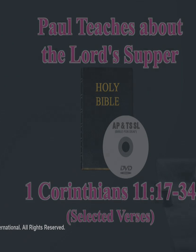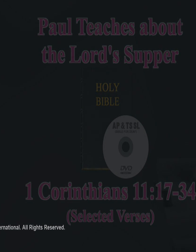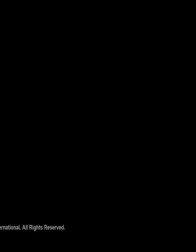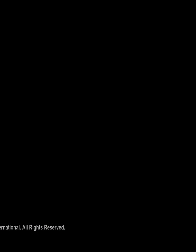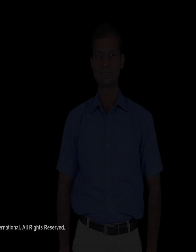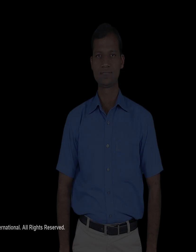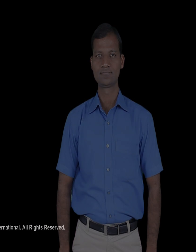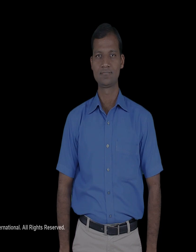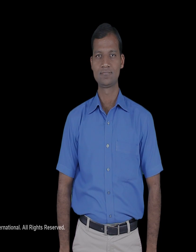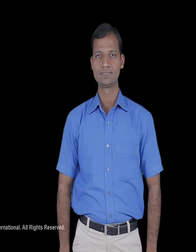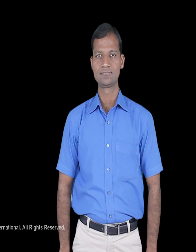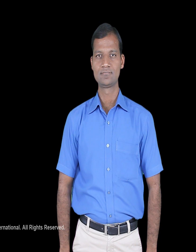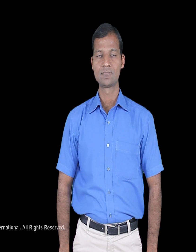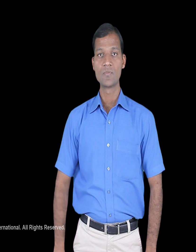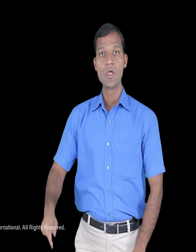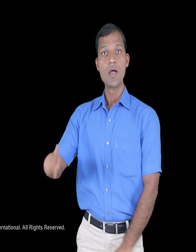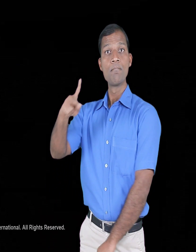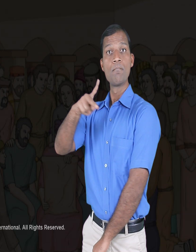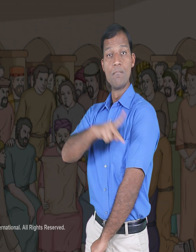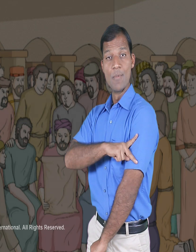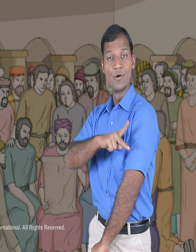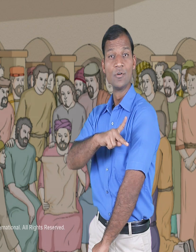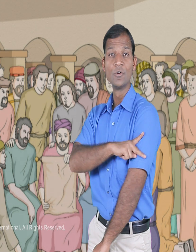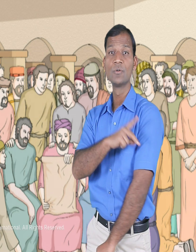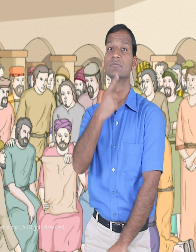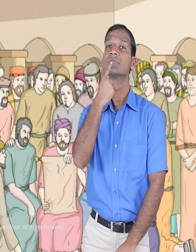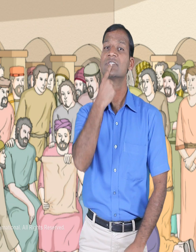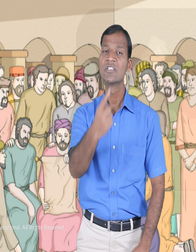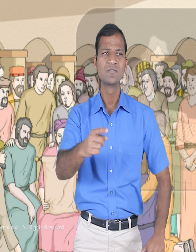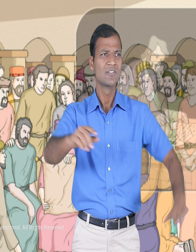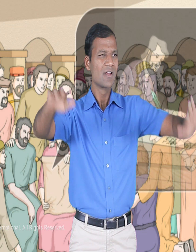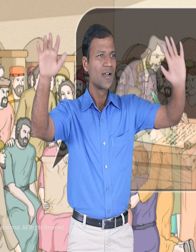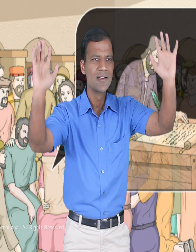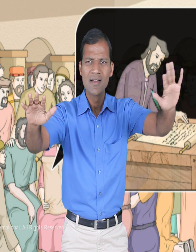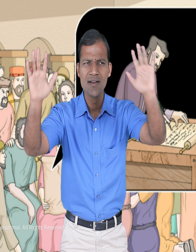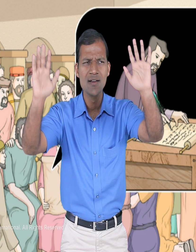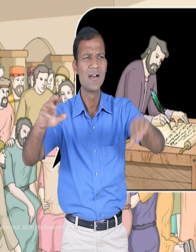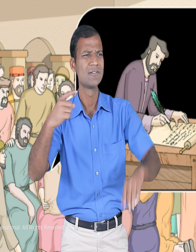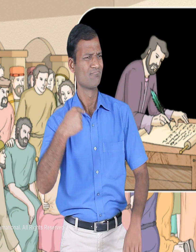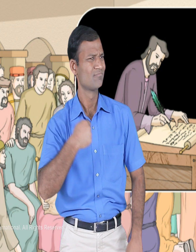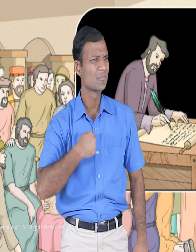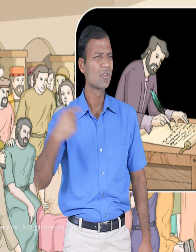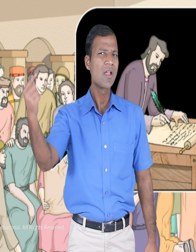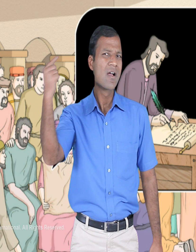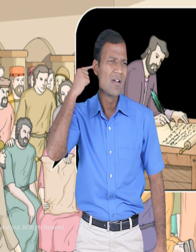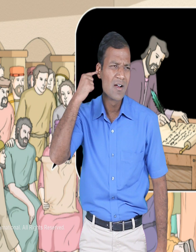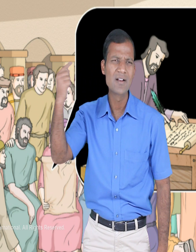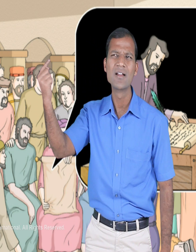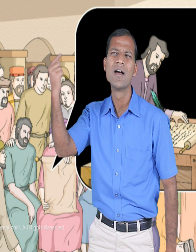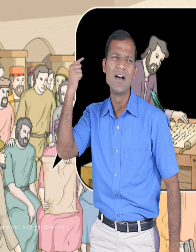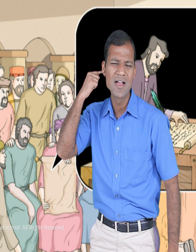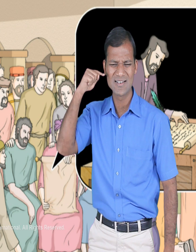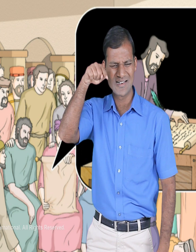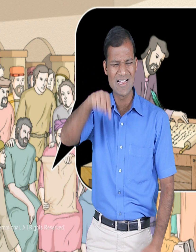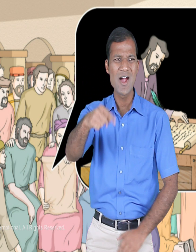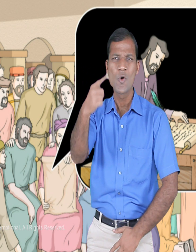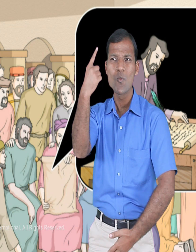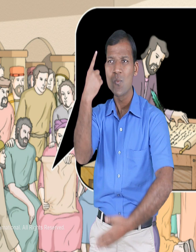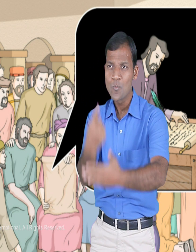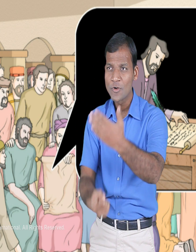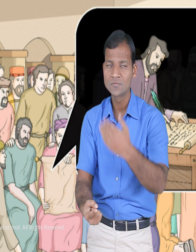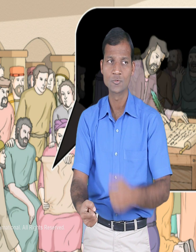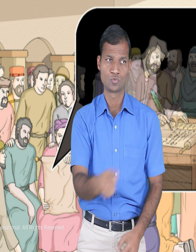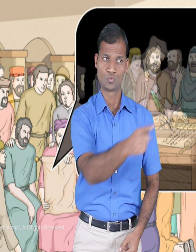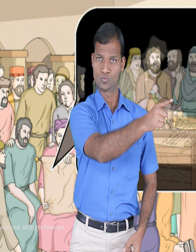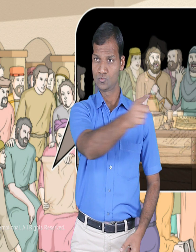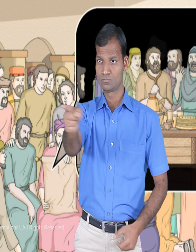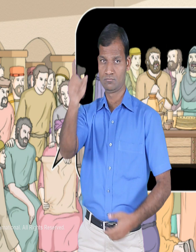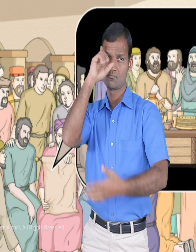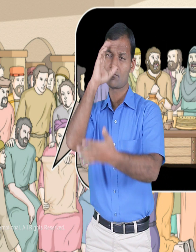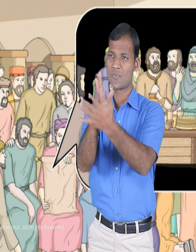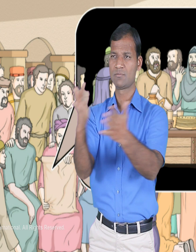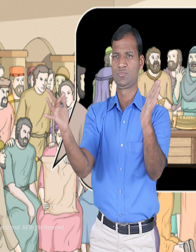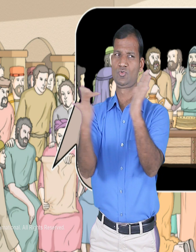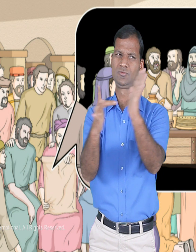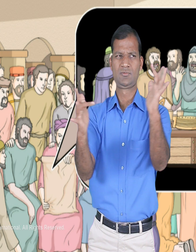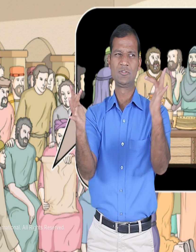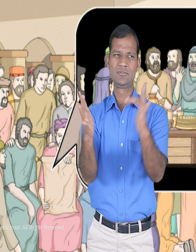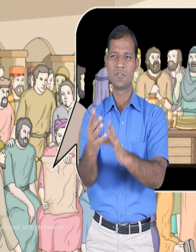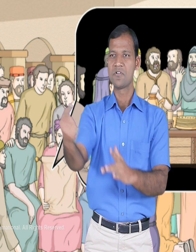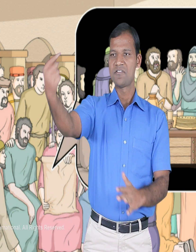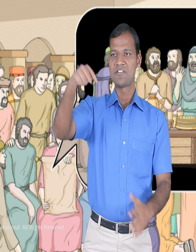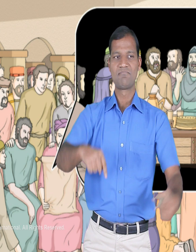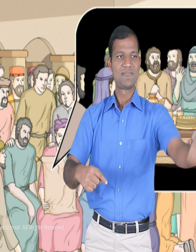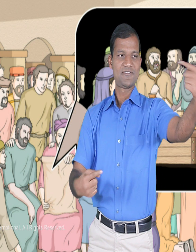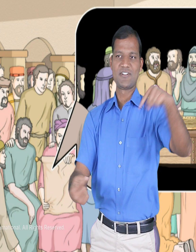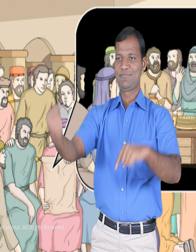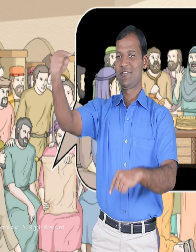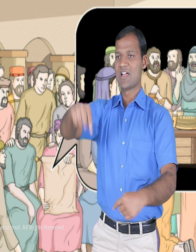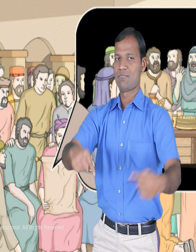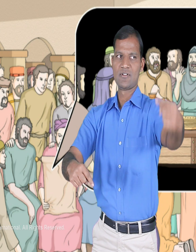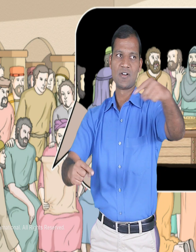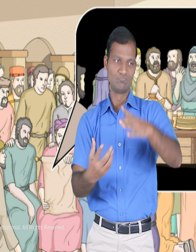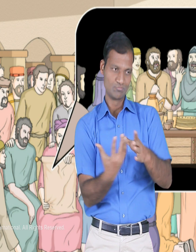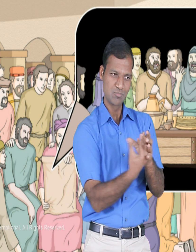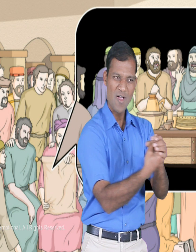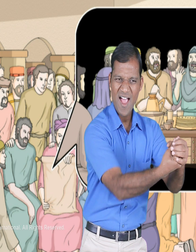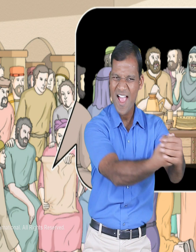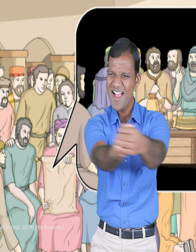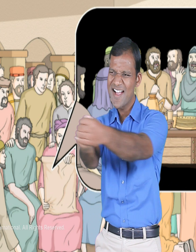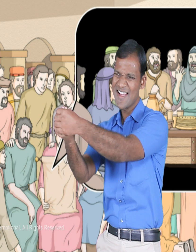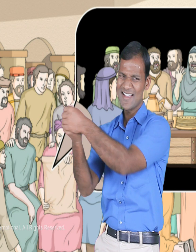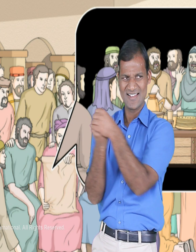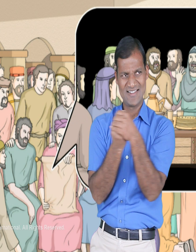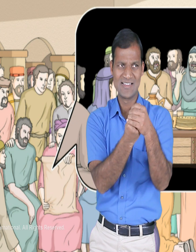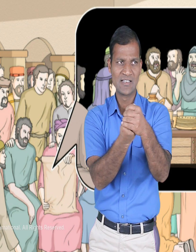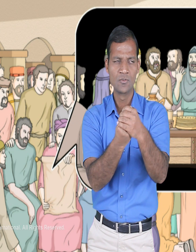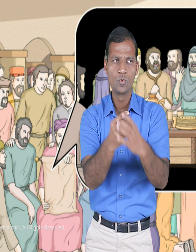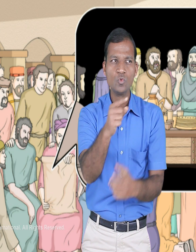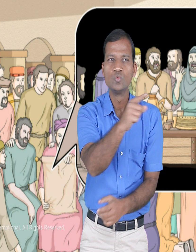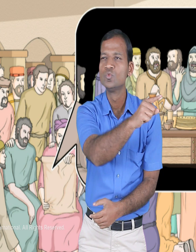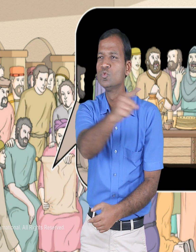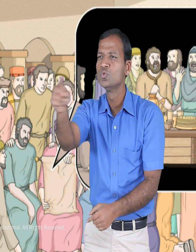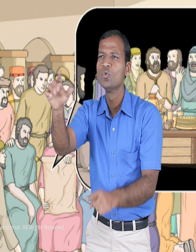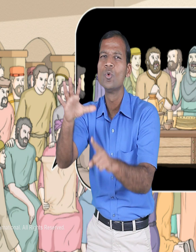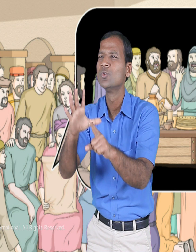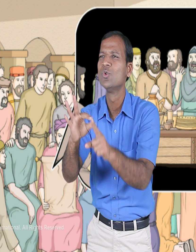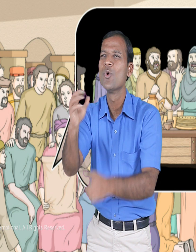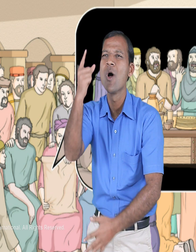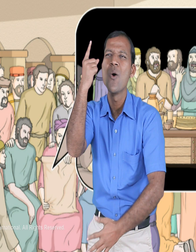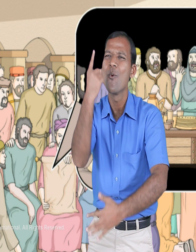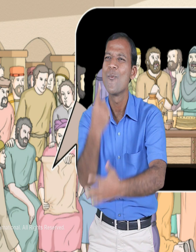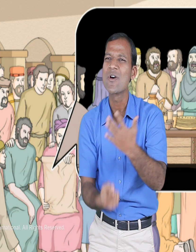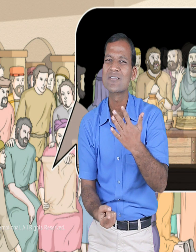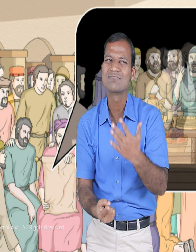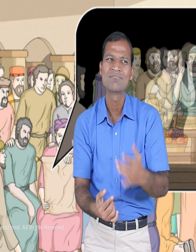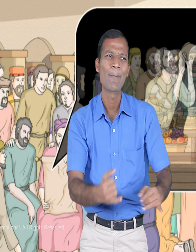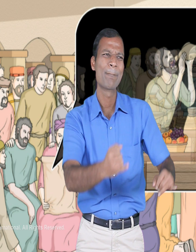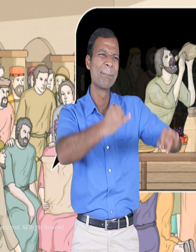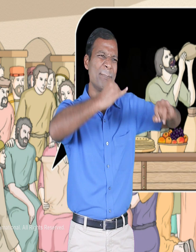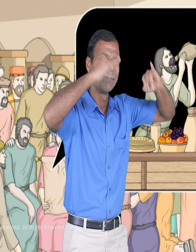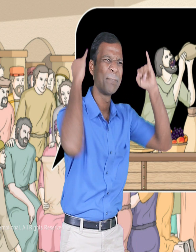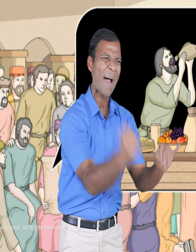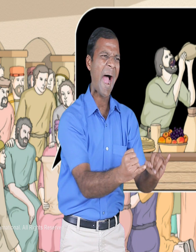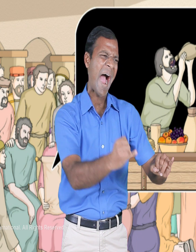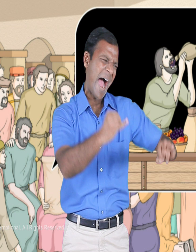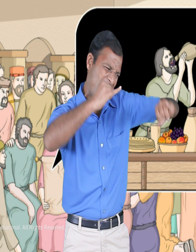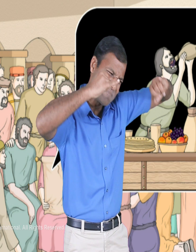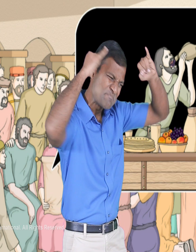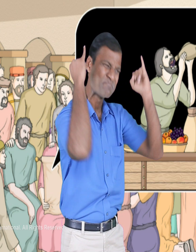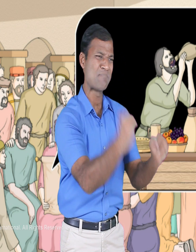In the following instructions I have no praise to offer, because your gatherings do more harm than good.